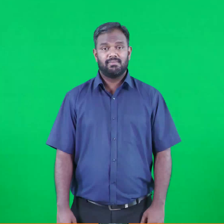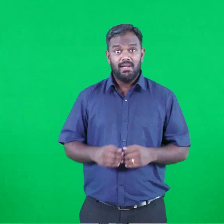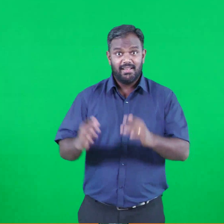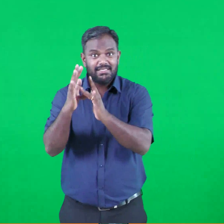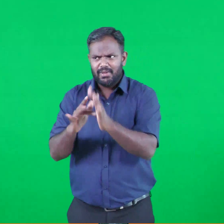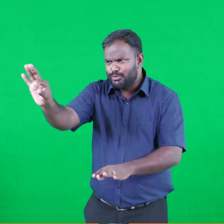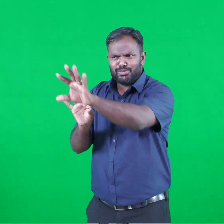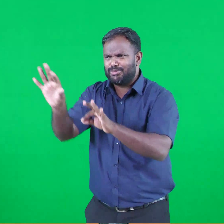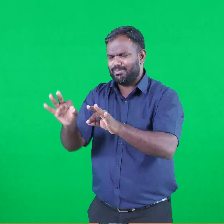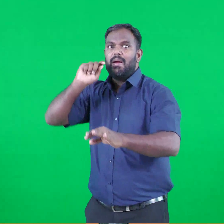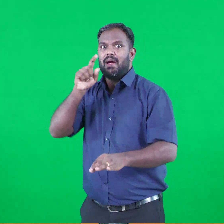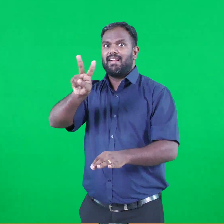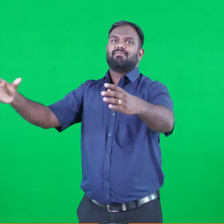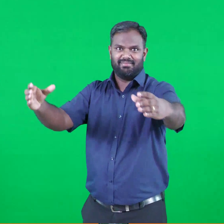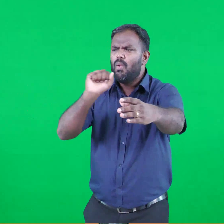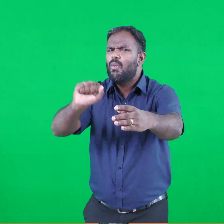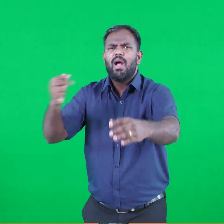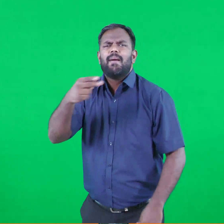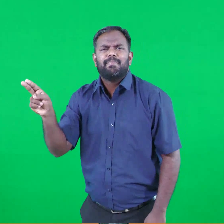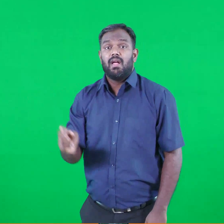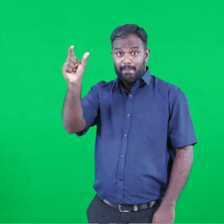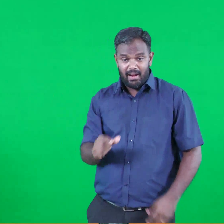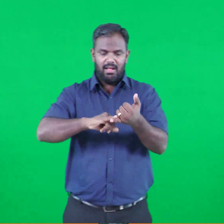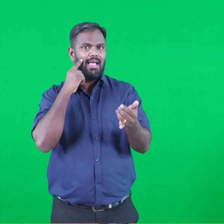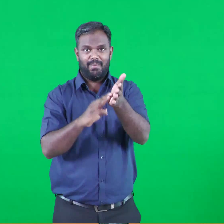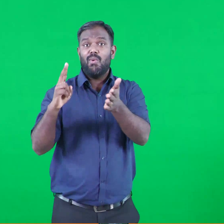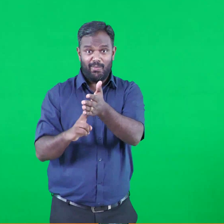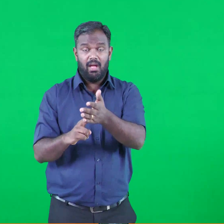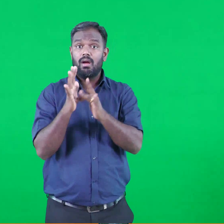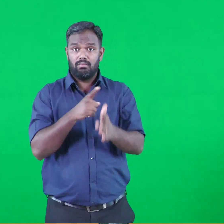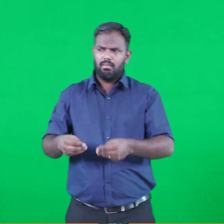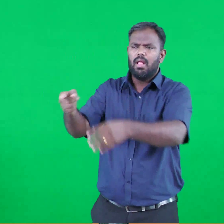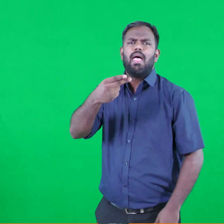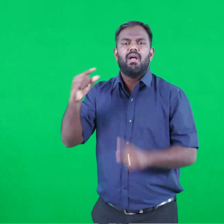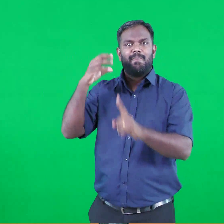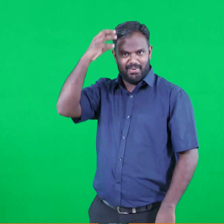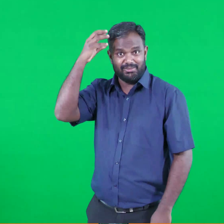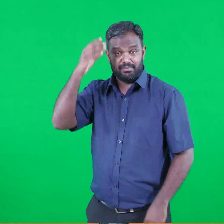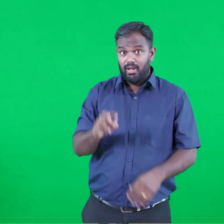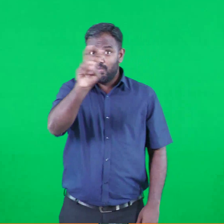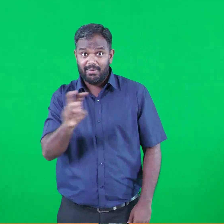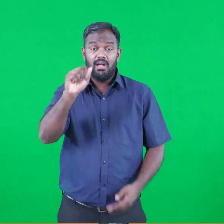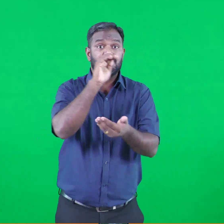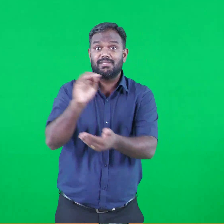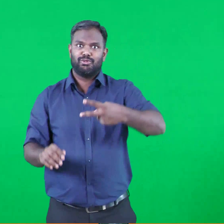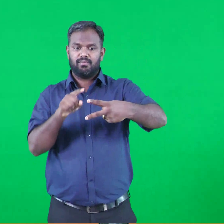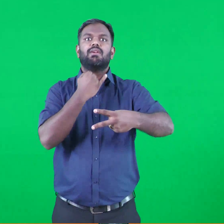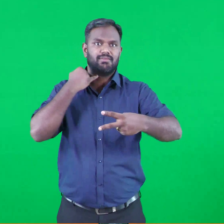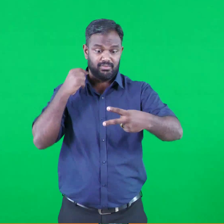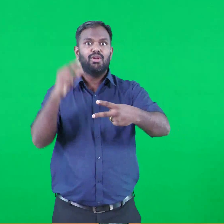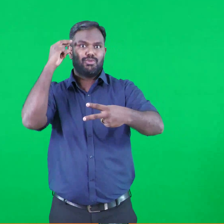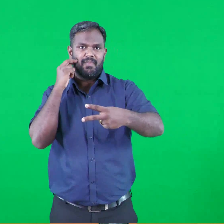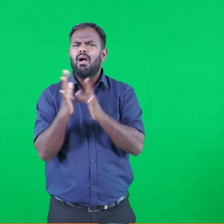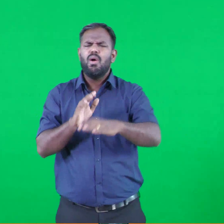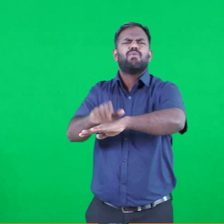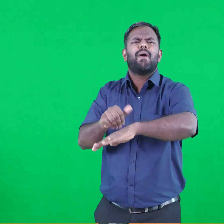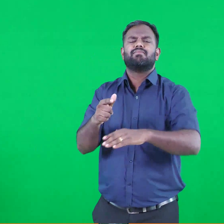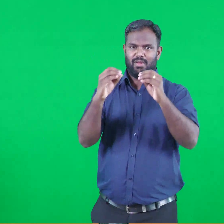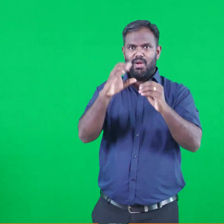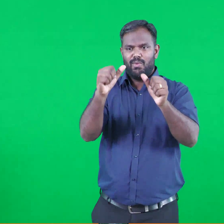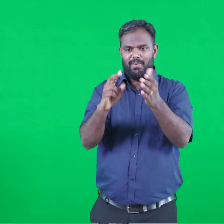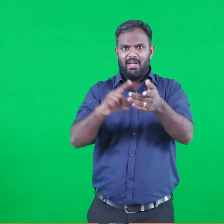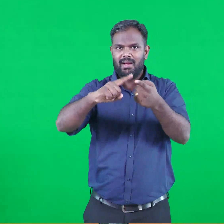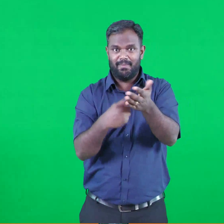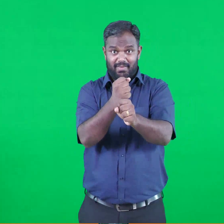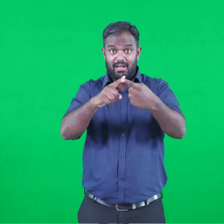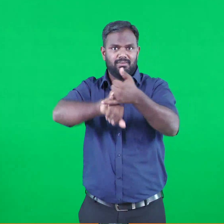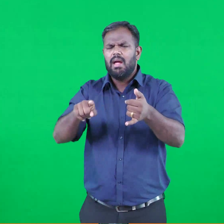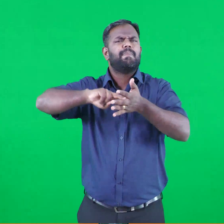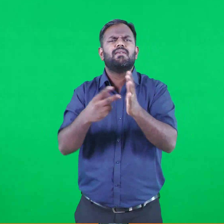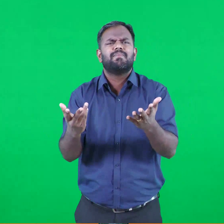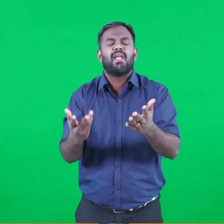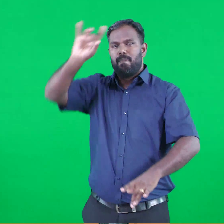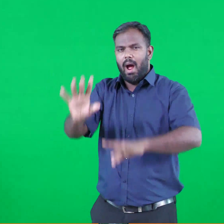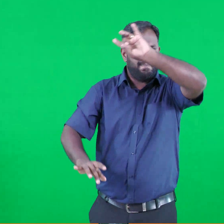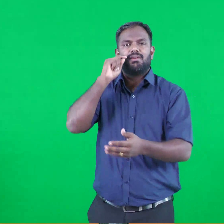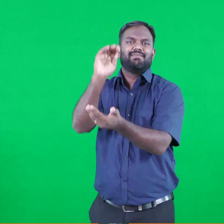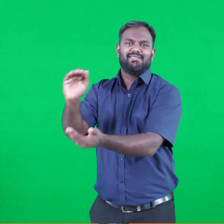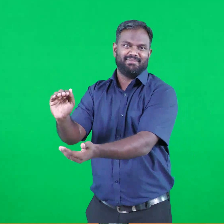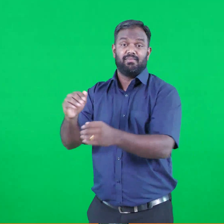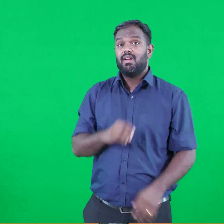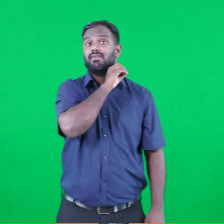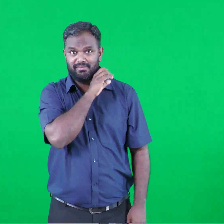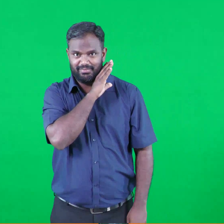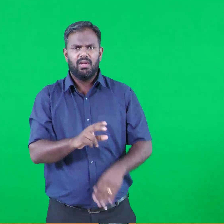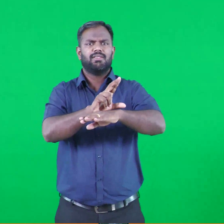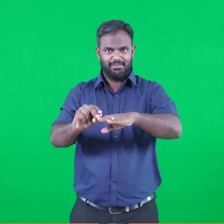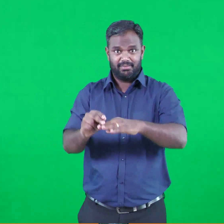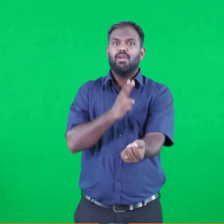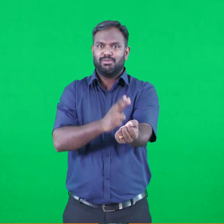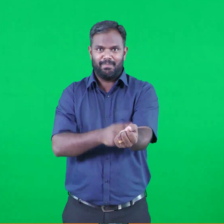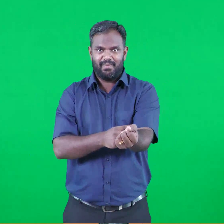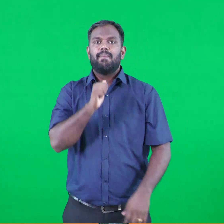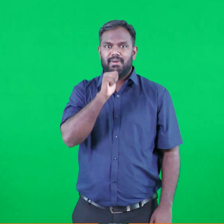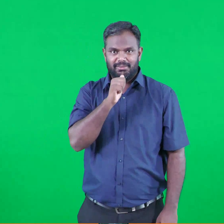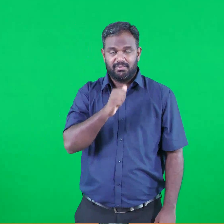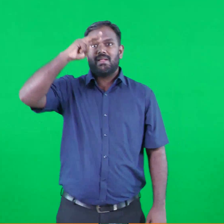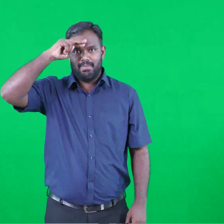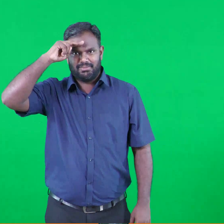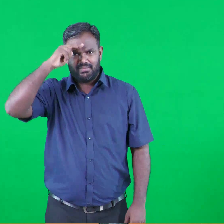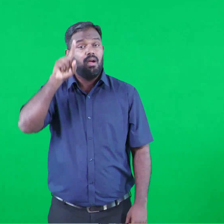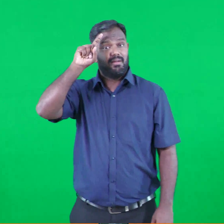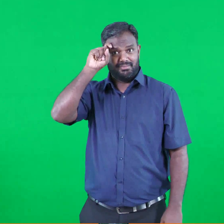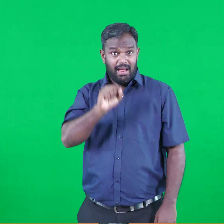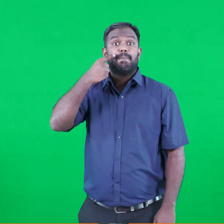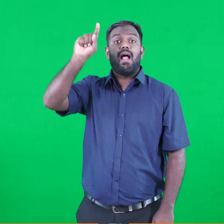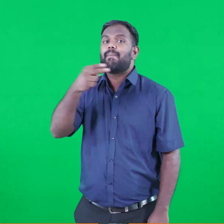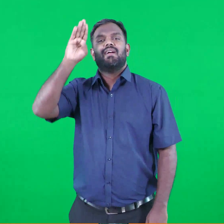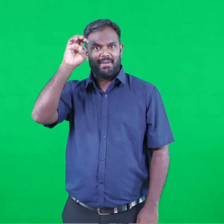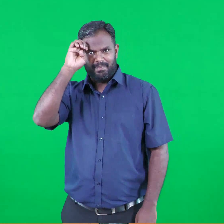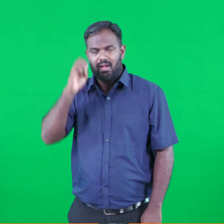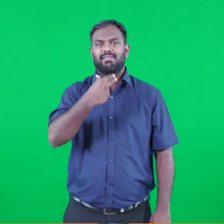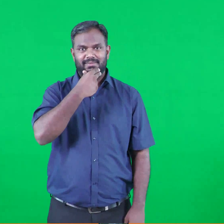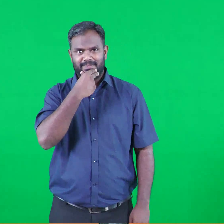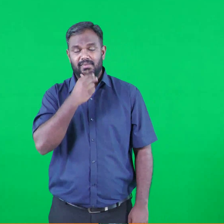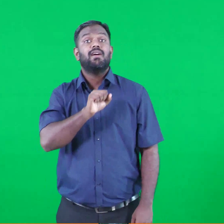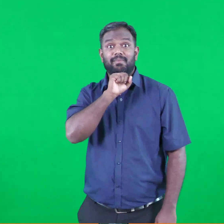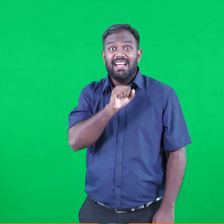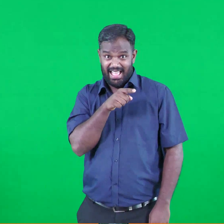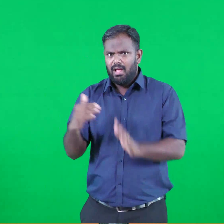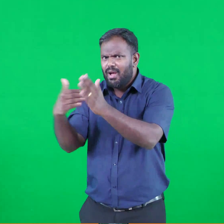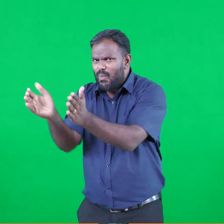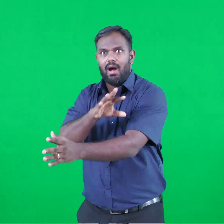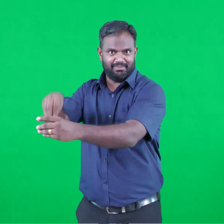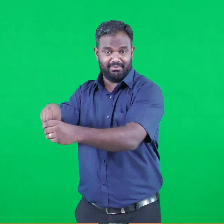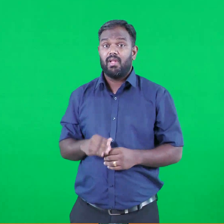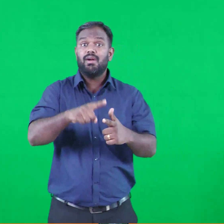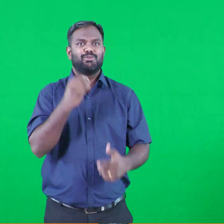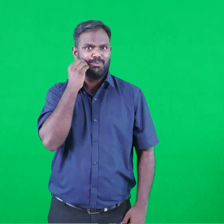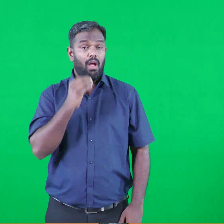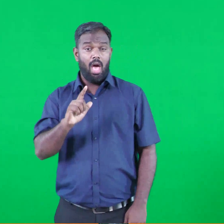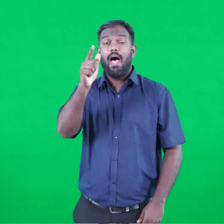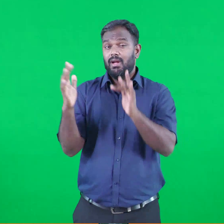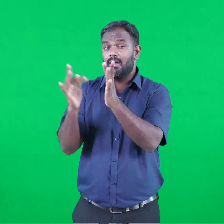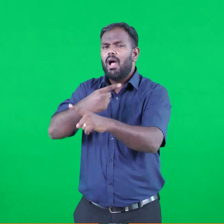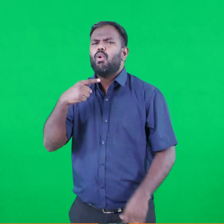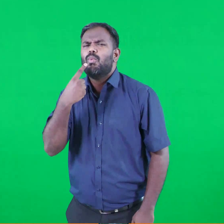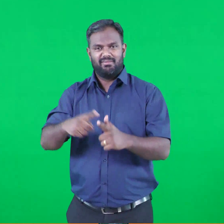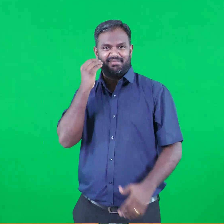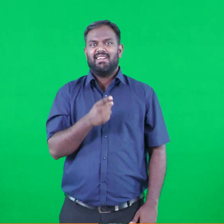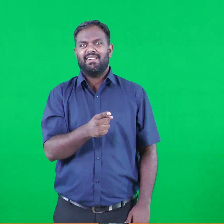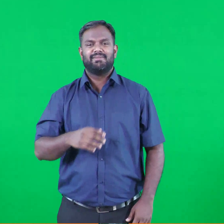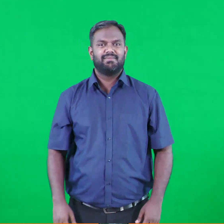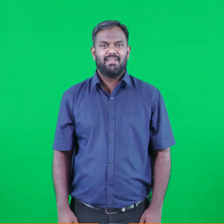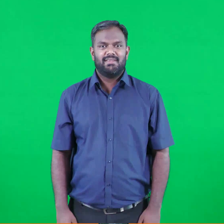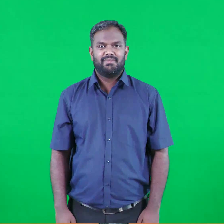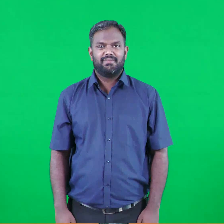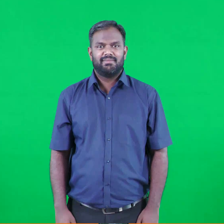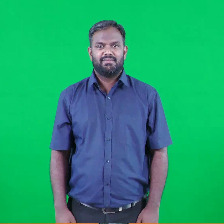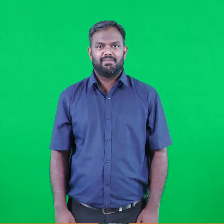These are the twelve He appointed: Simon (whom He named Peter), James son of Zebedee and his brother John (whom He named Boanerges, meaning " Sons of Thunder"), Andrew, Philip, Bartholomew, Matthew, Thomas, James son of Alphaeus, Thaddaeus, Simon the Zealot, and Judas Iscariot, who betrayed Jesus.